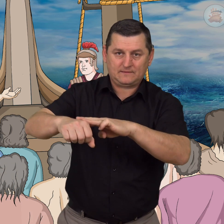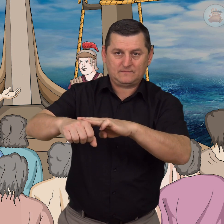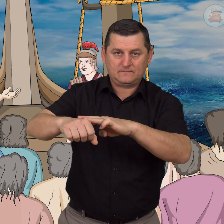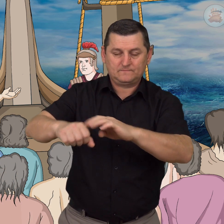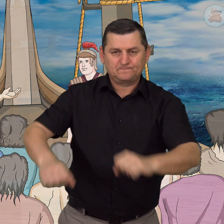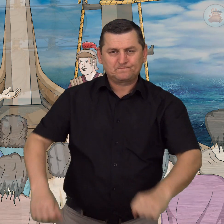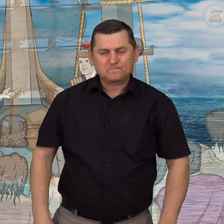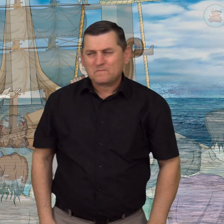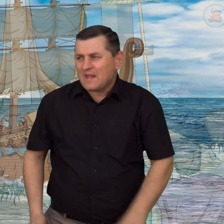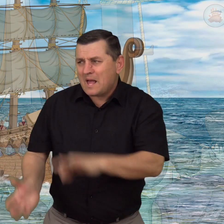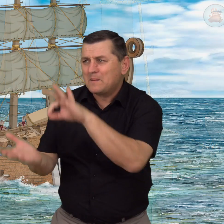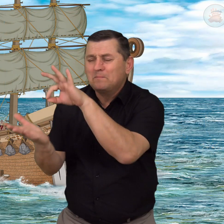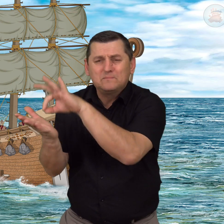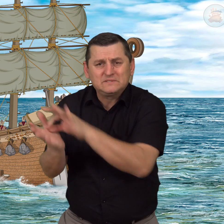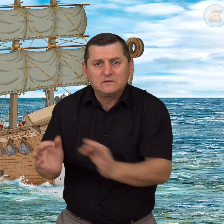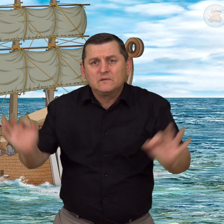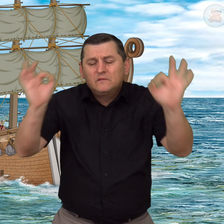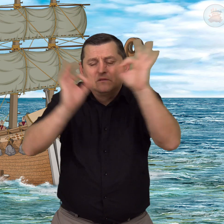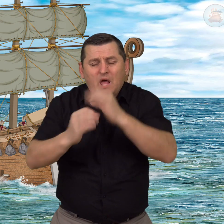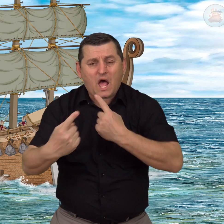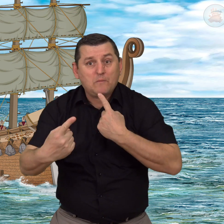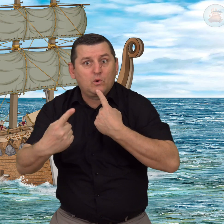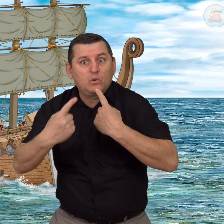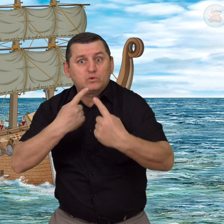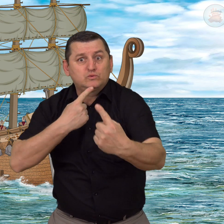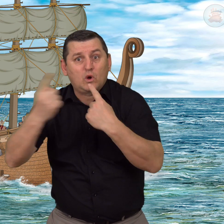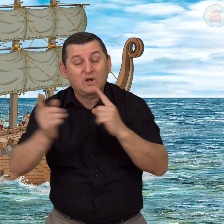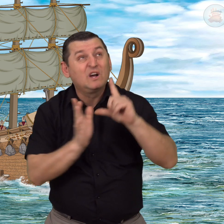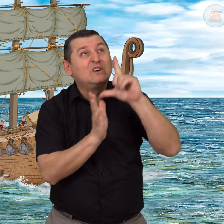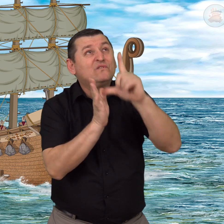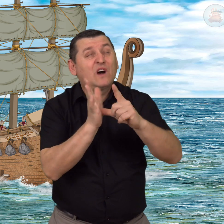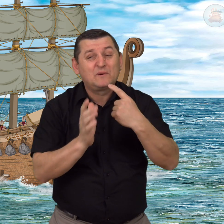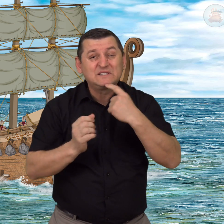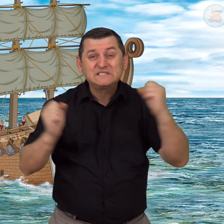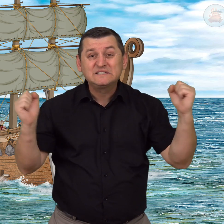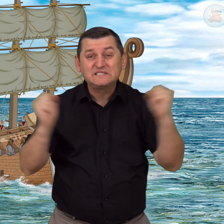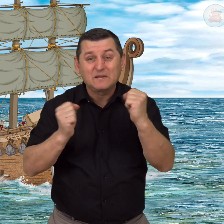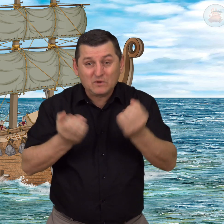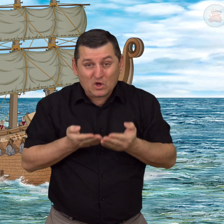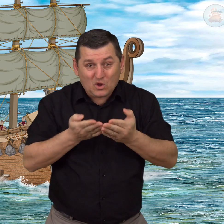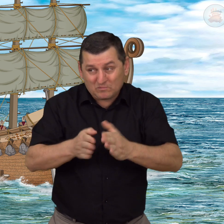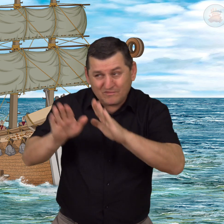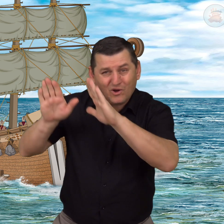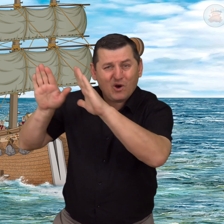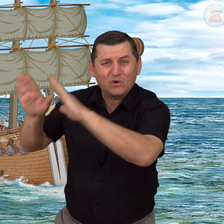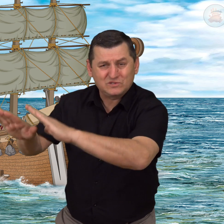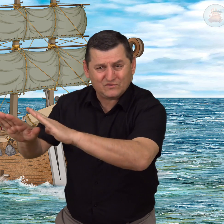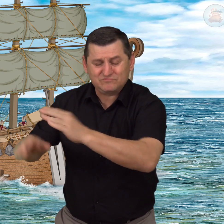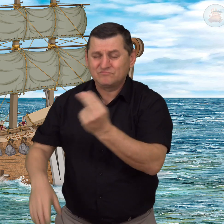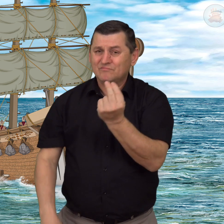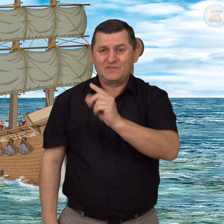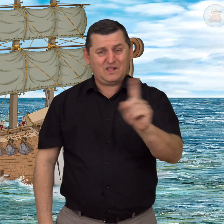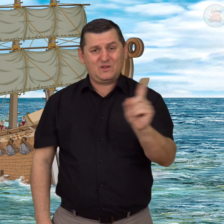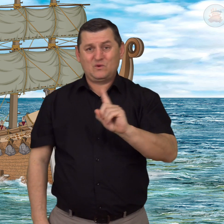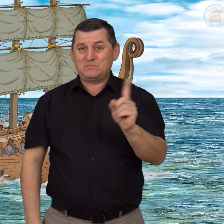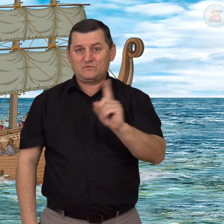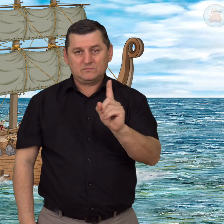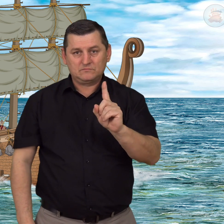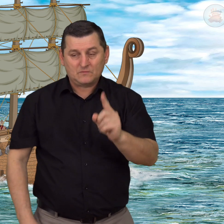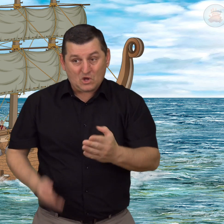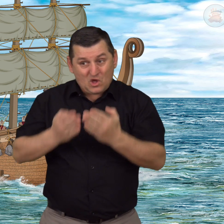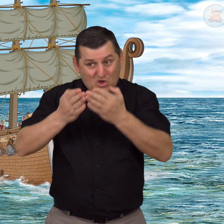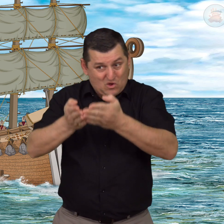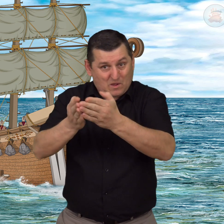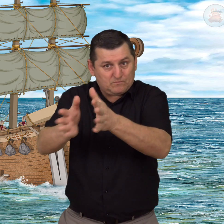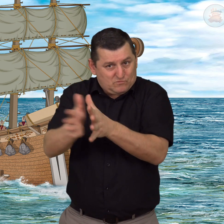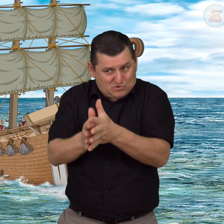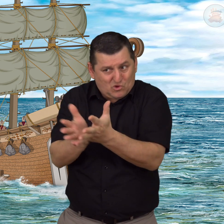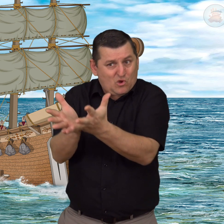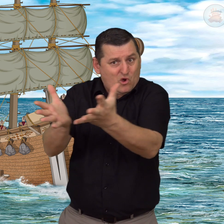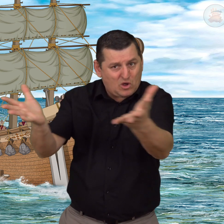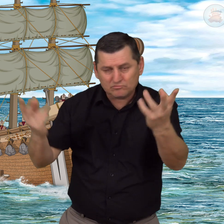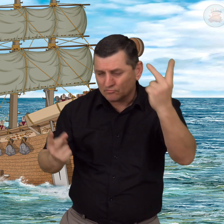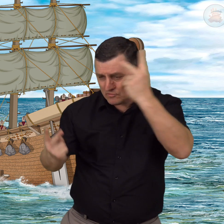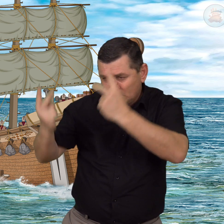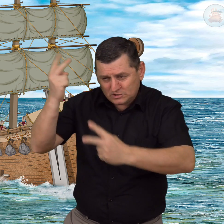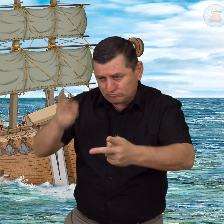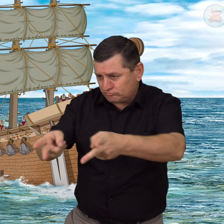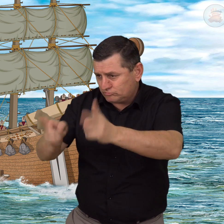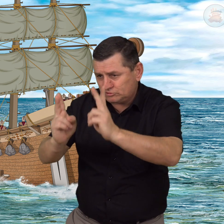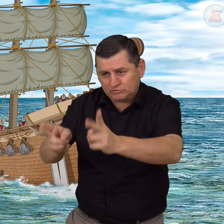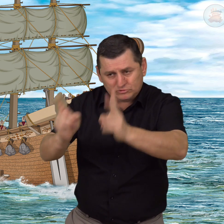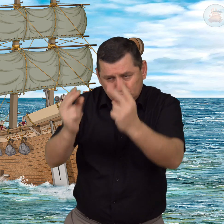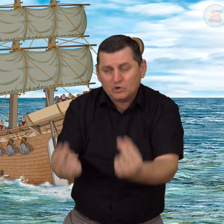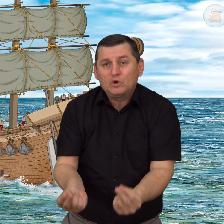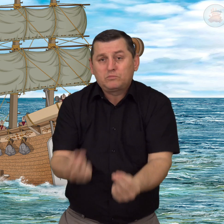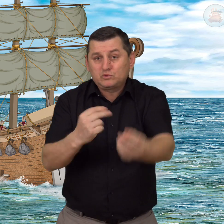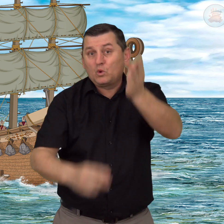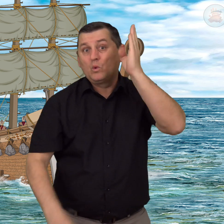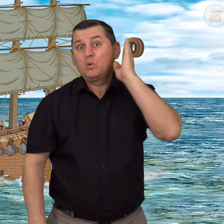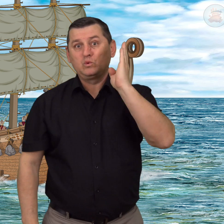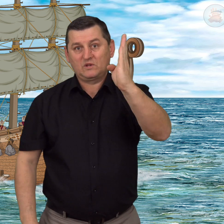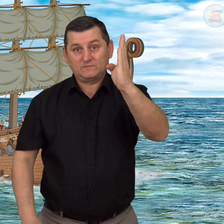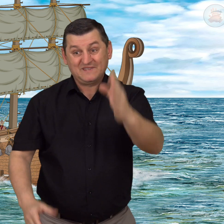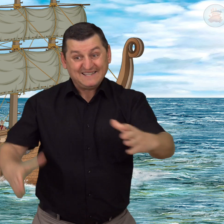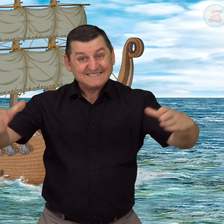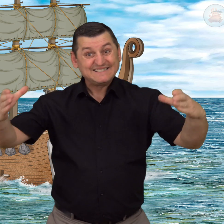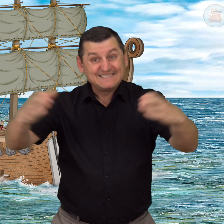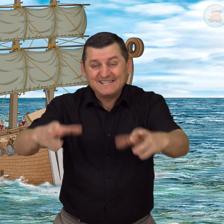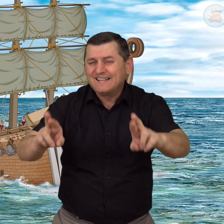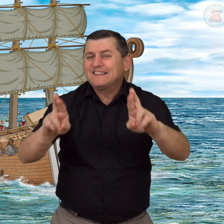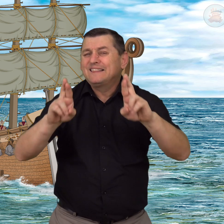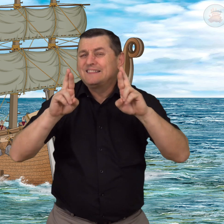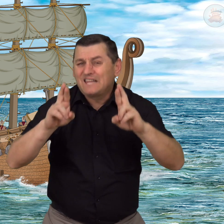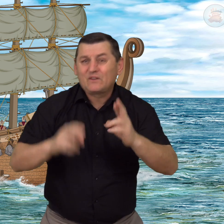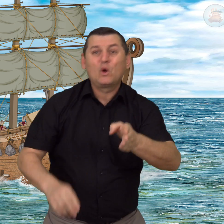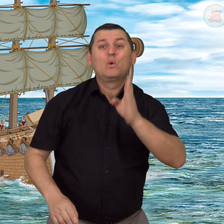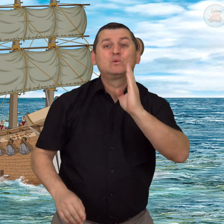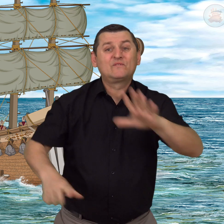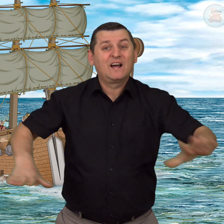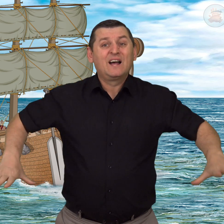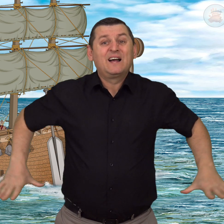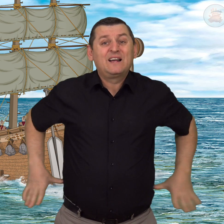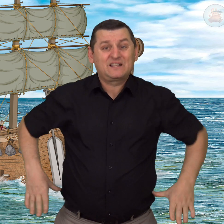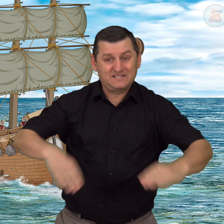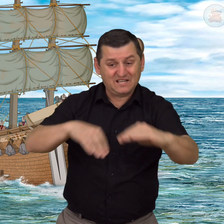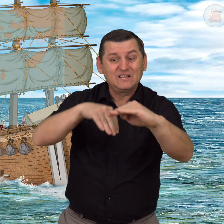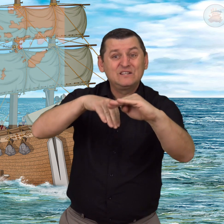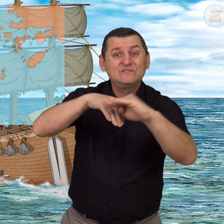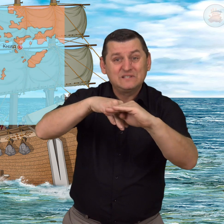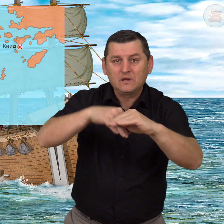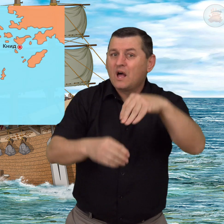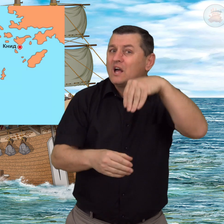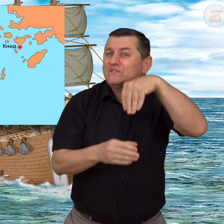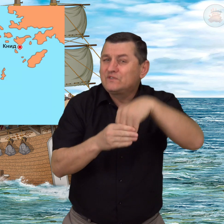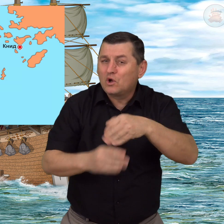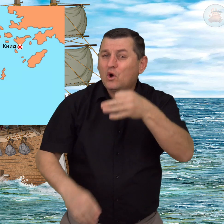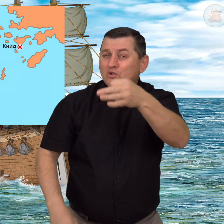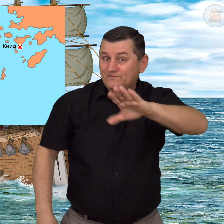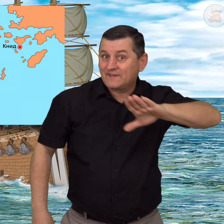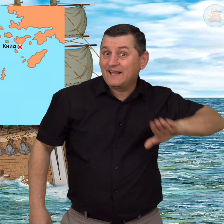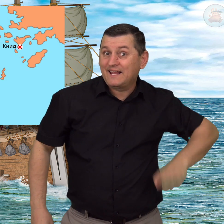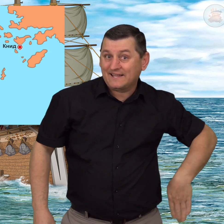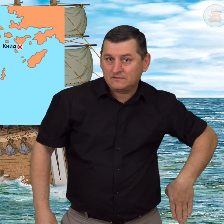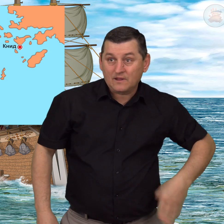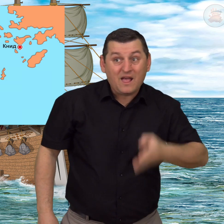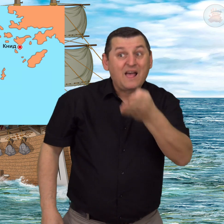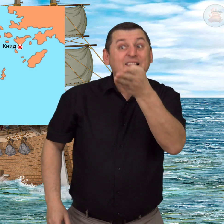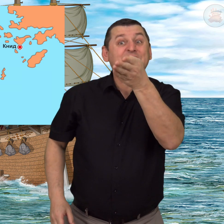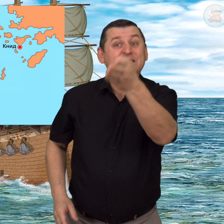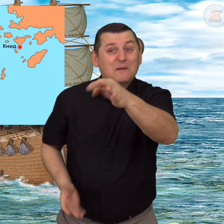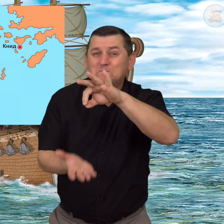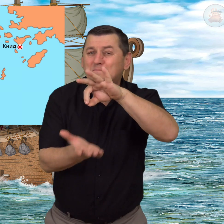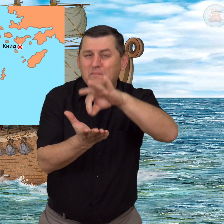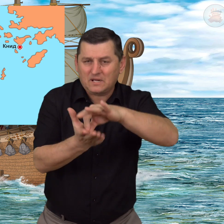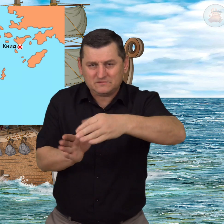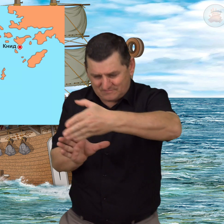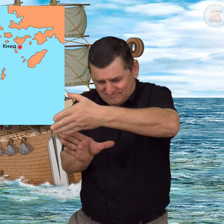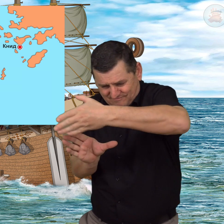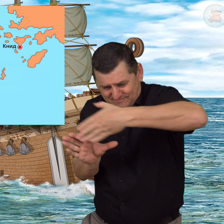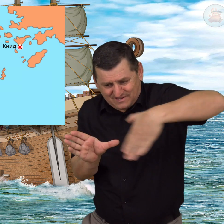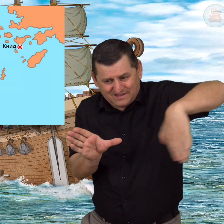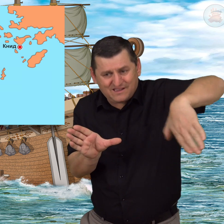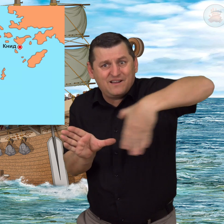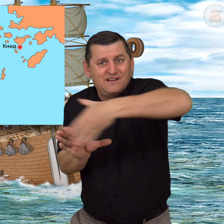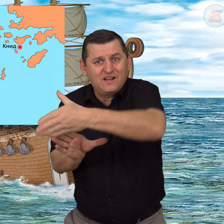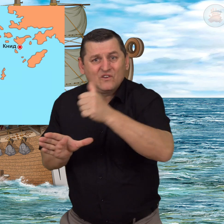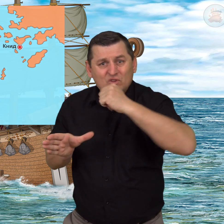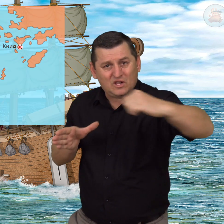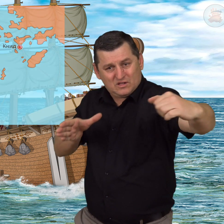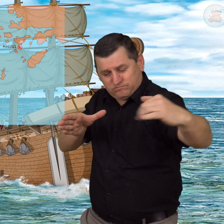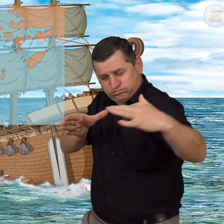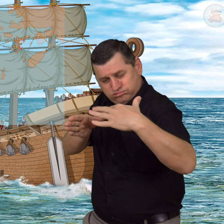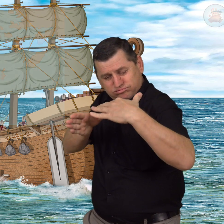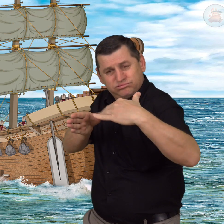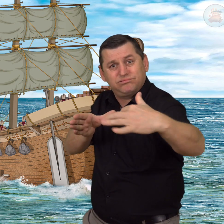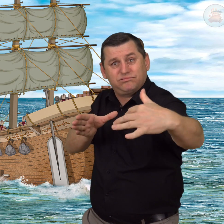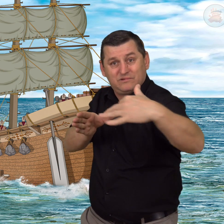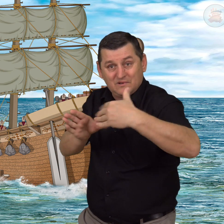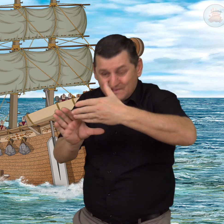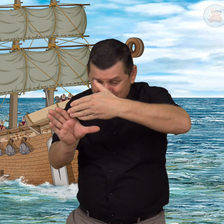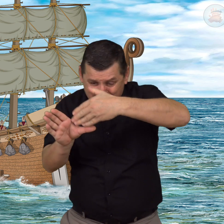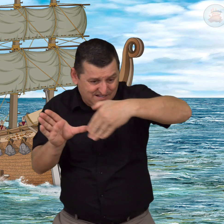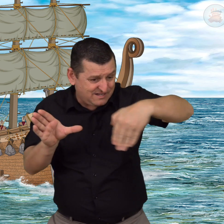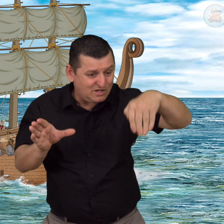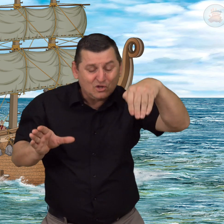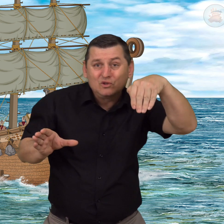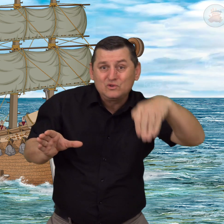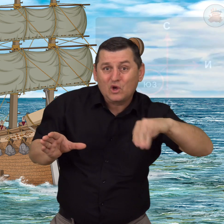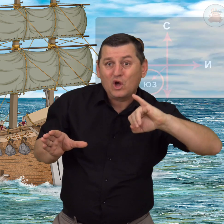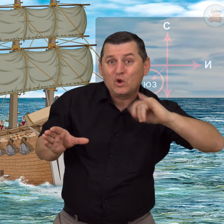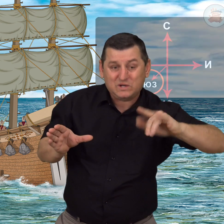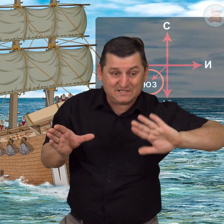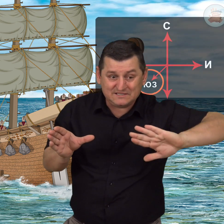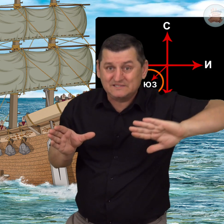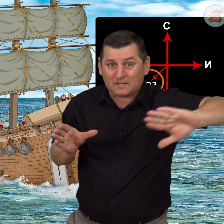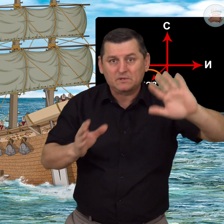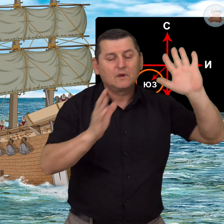Since the harbor was unsuitable to winter in, the majority decided to sail on, if somehow they could reach Phoenix to winter there.